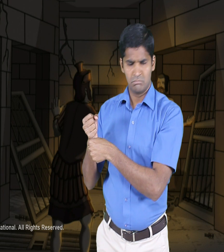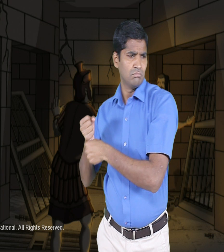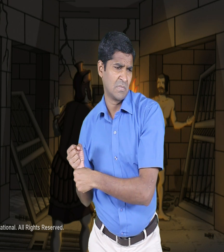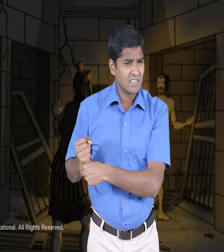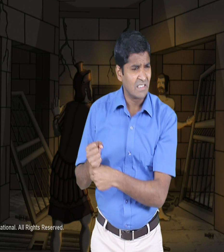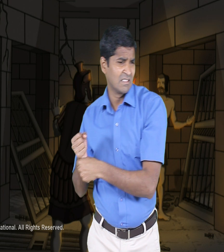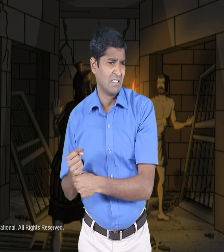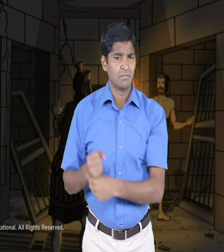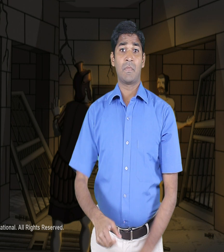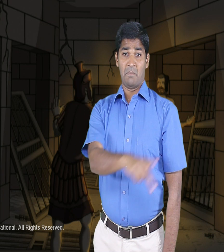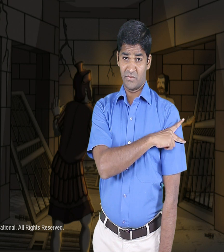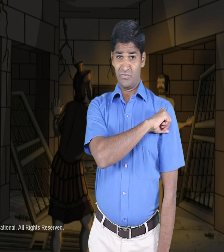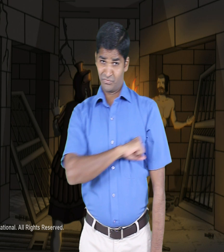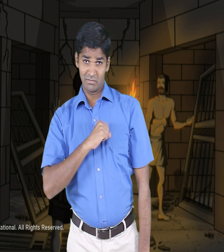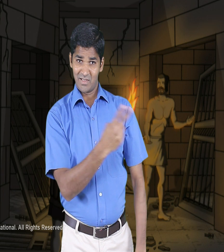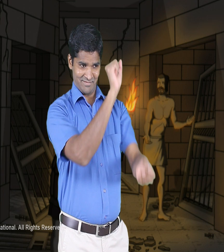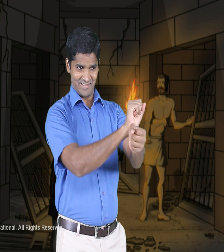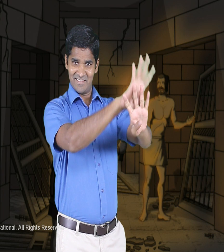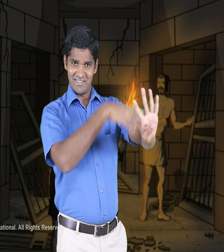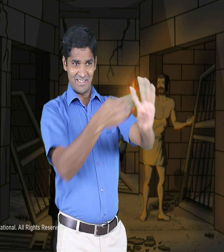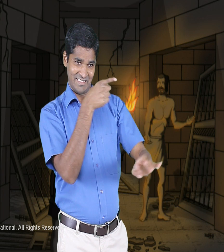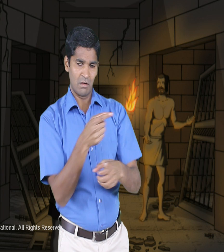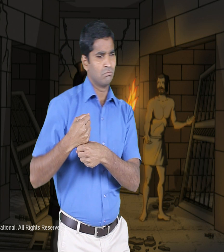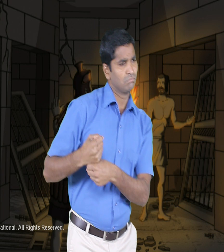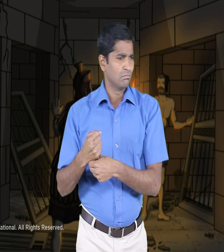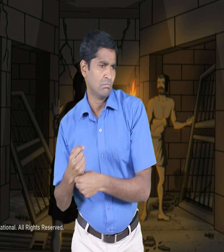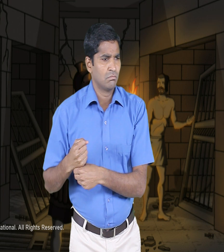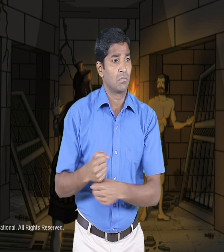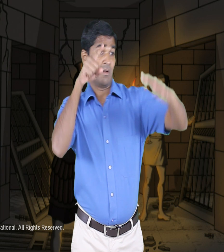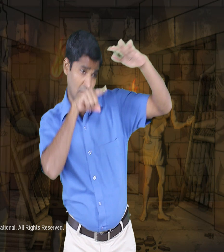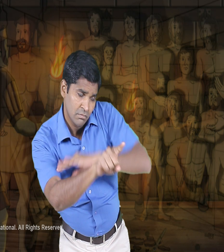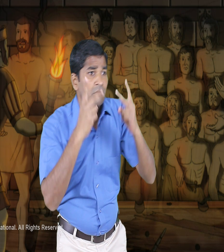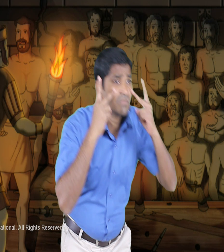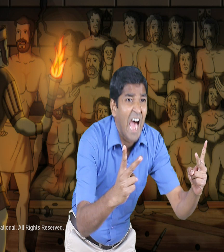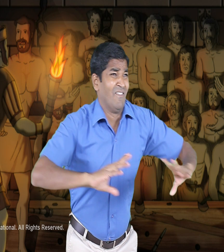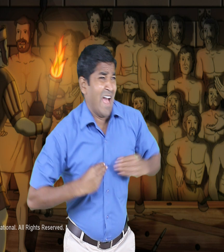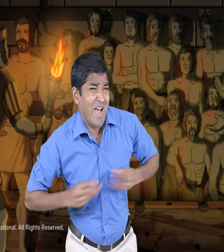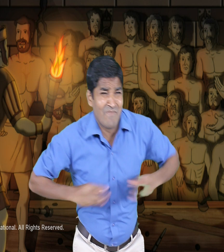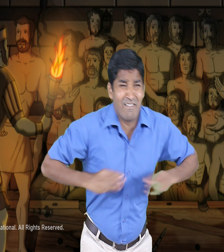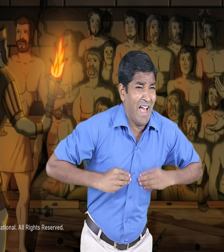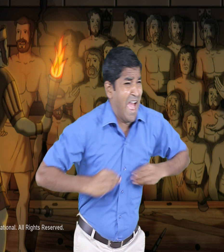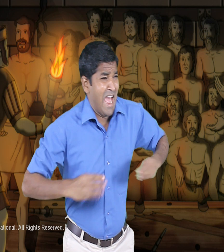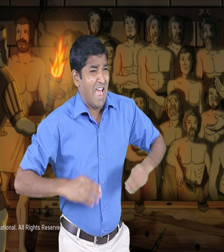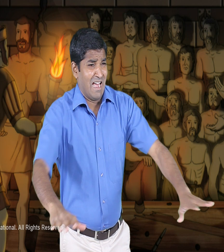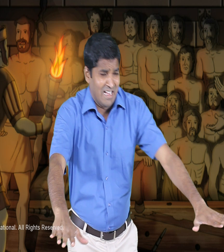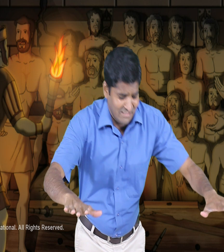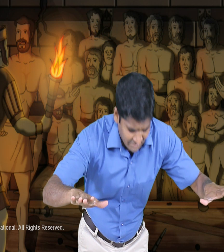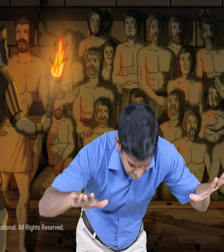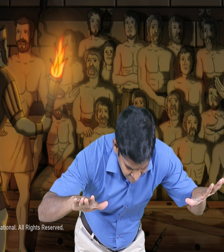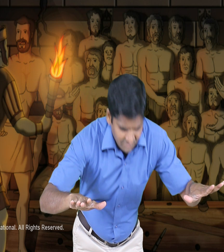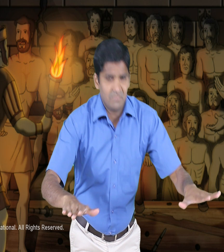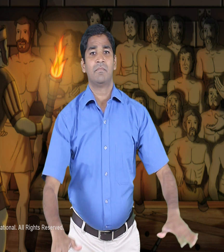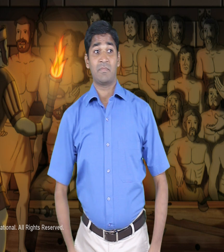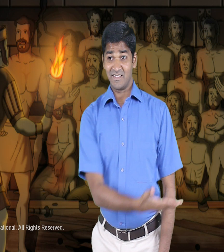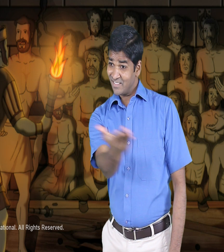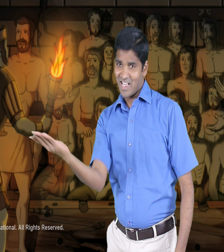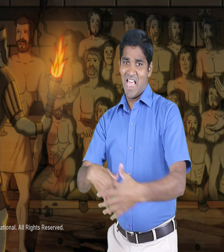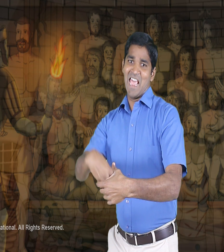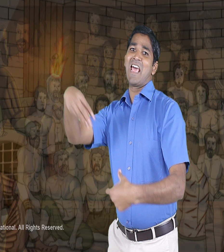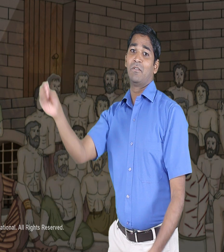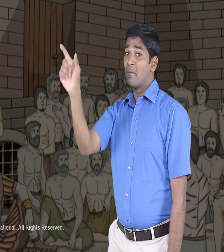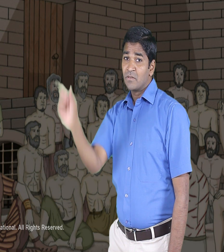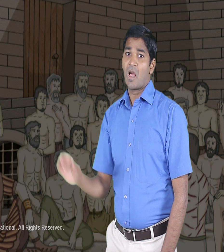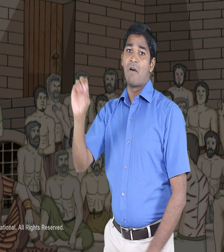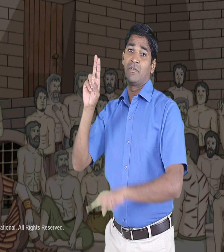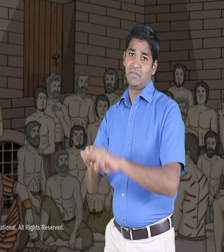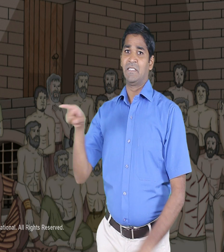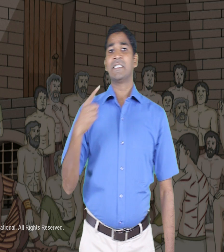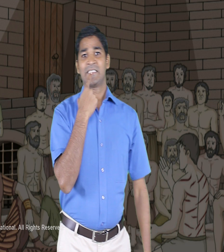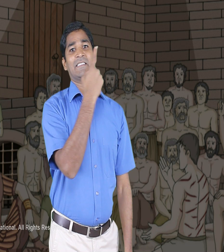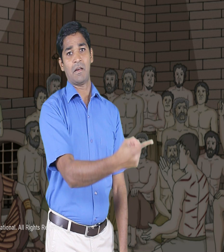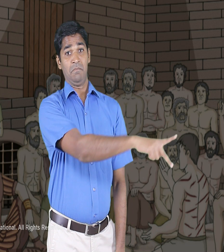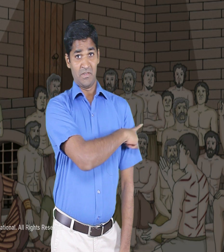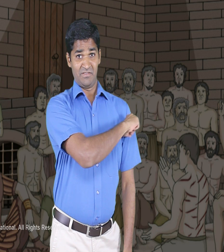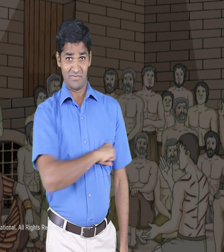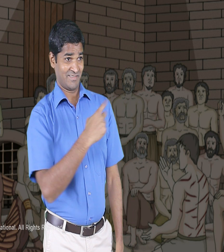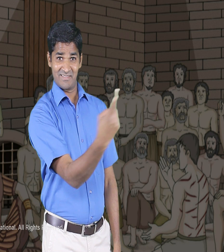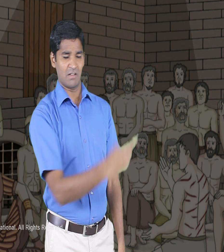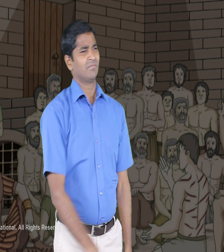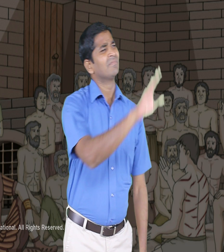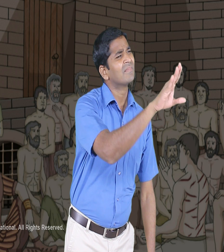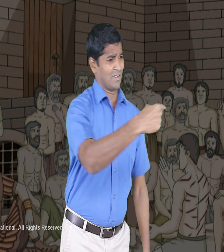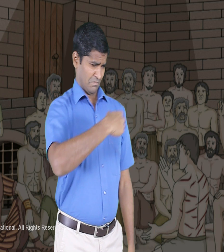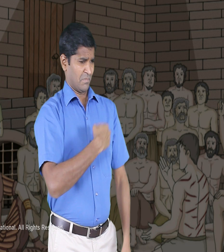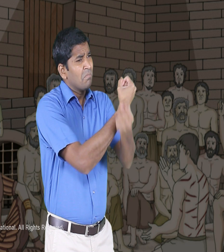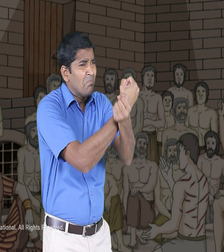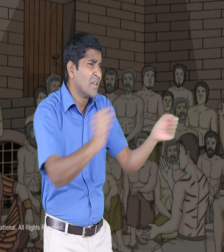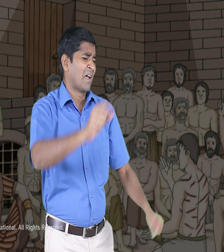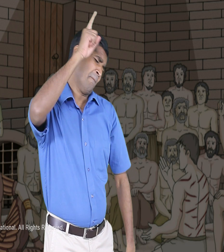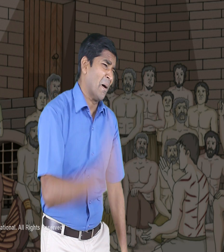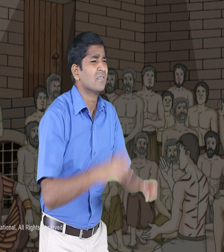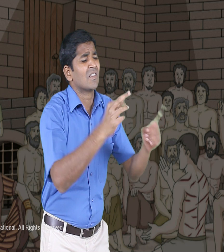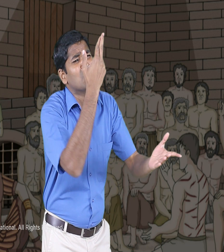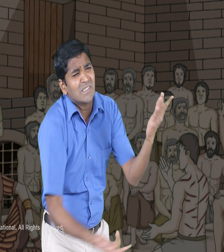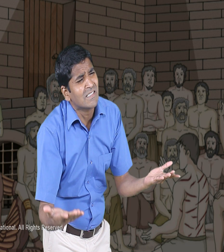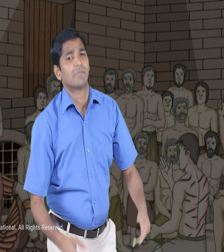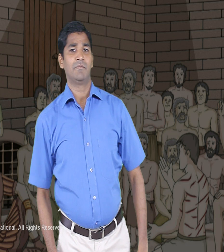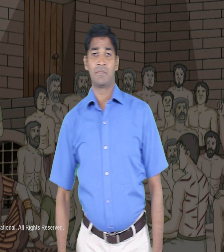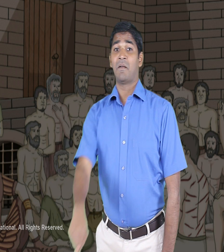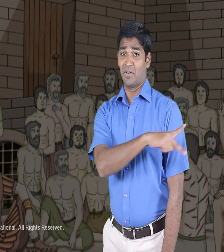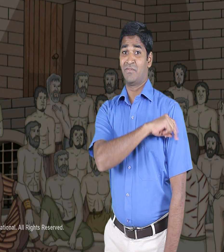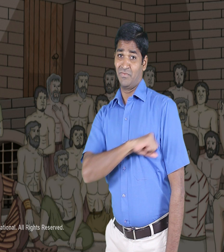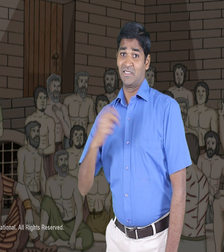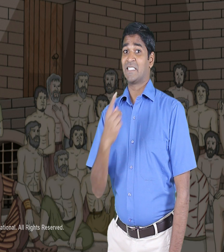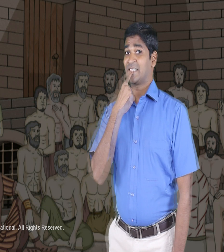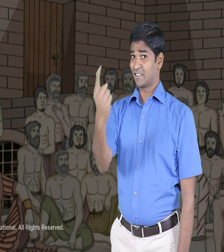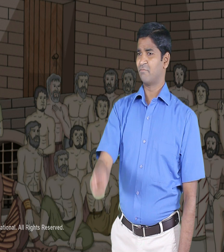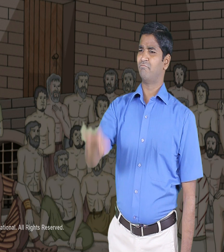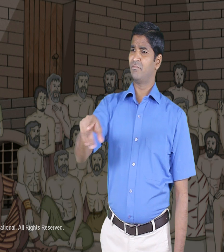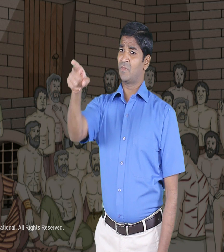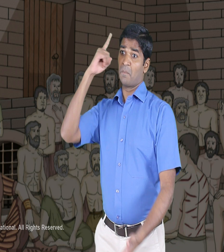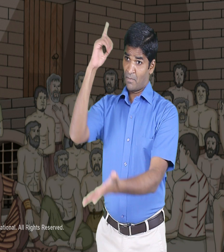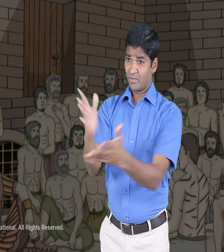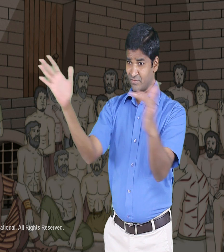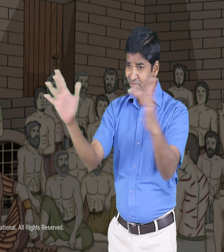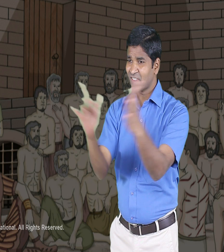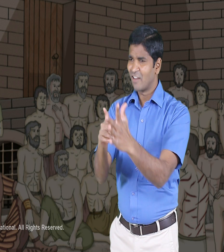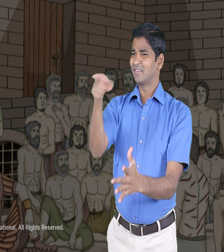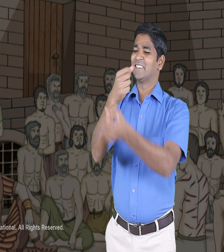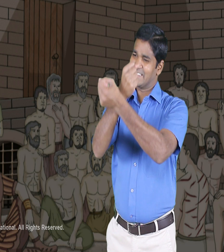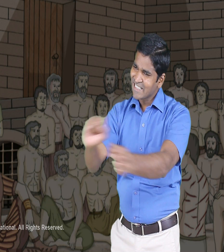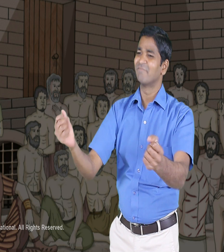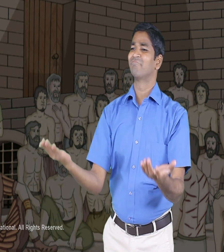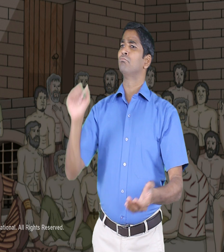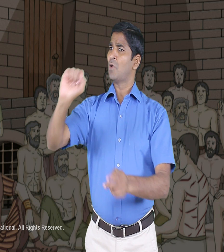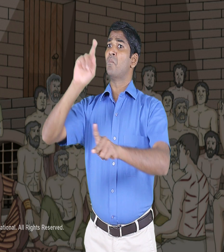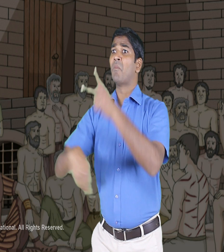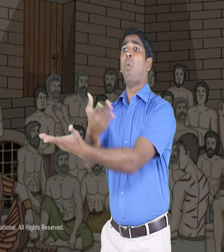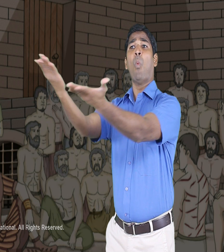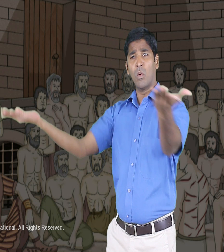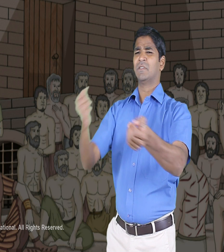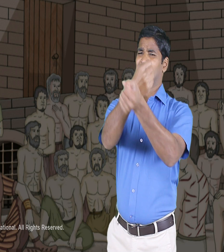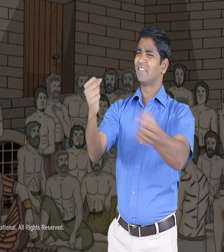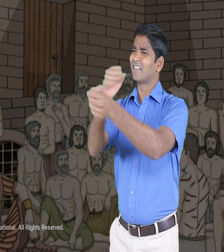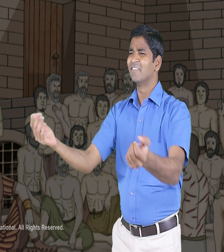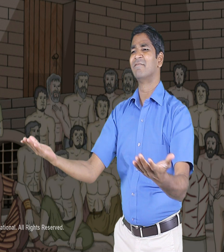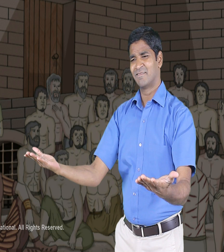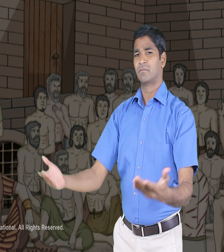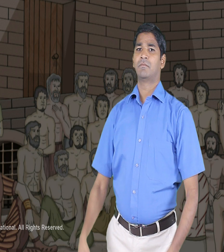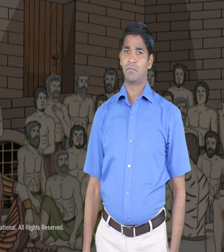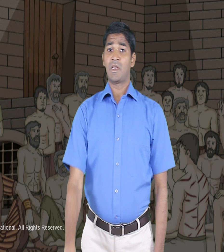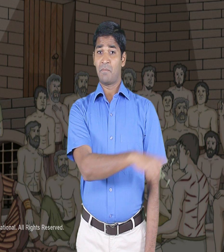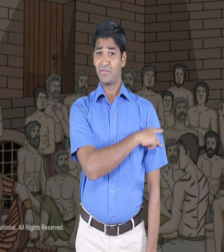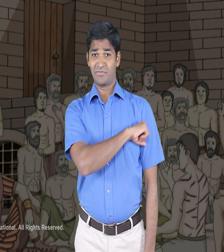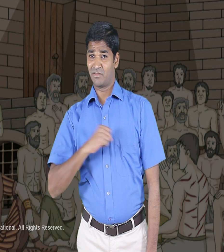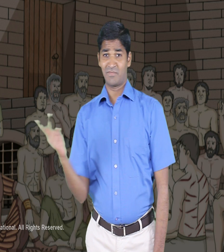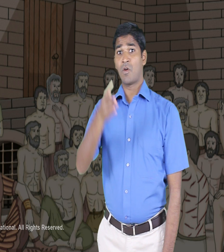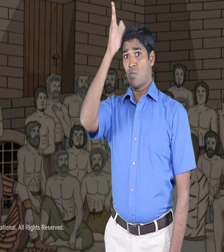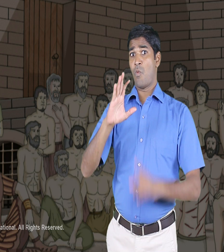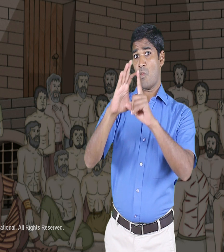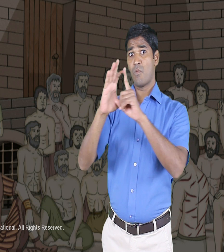Calling for lights, the jailer rushed in and fell trembling before Paul and Silas. Then he brought them out and asked, “Sirs, what must I do to be saved?”